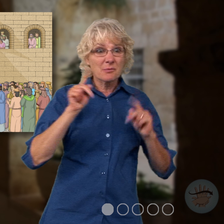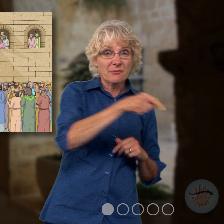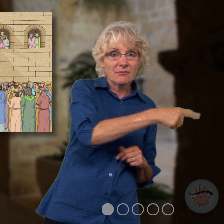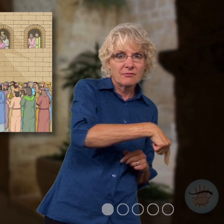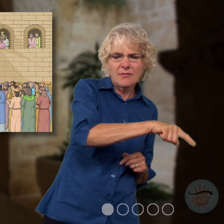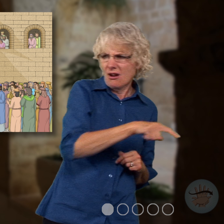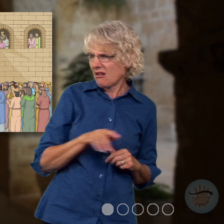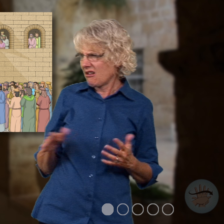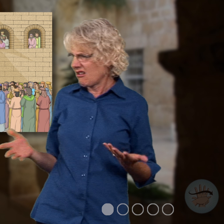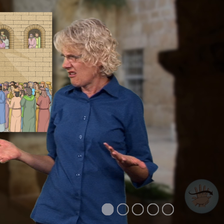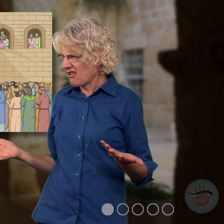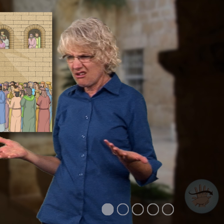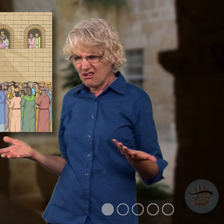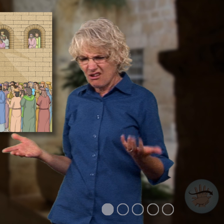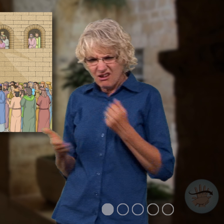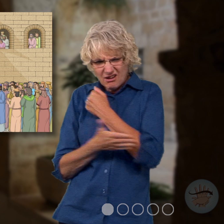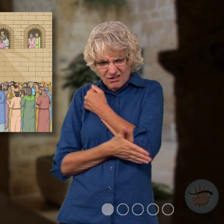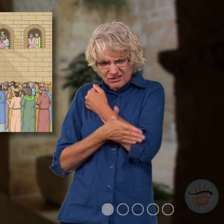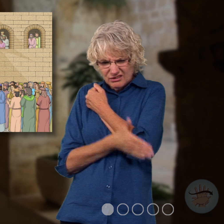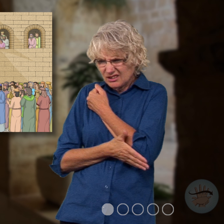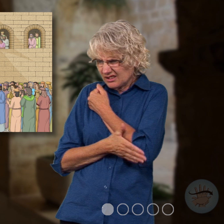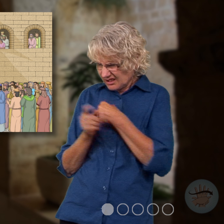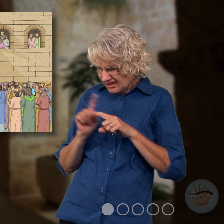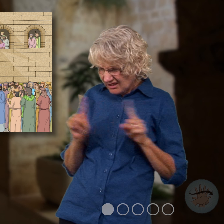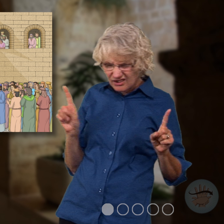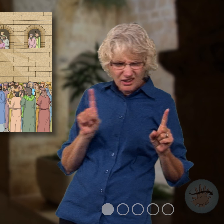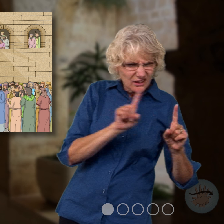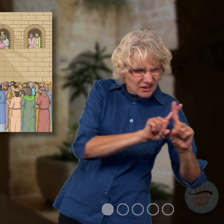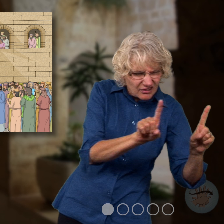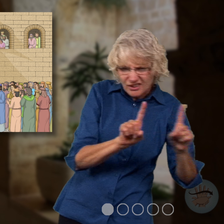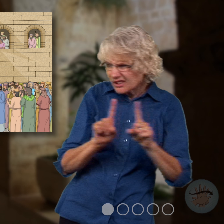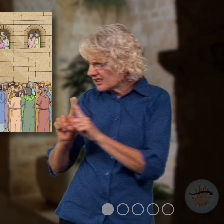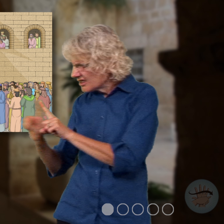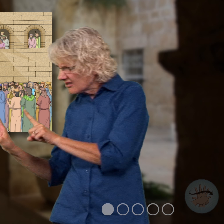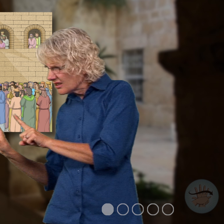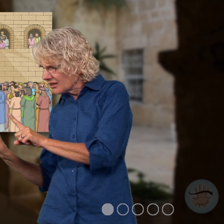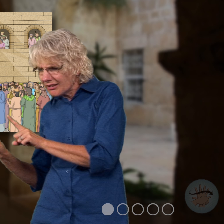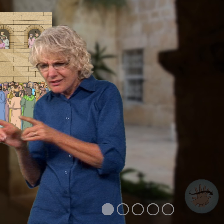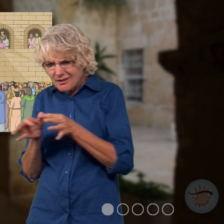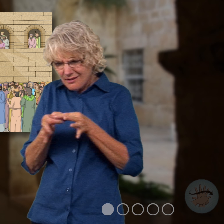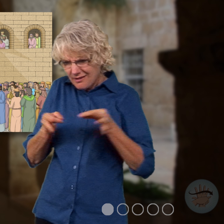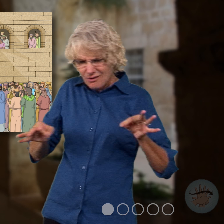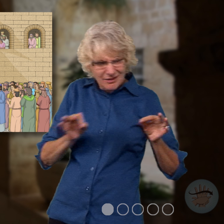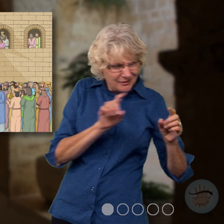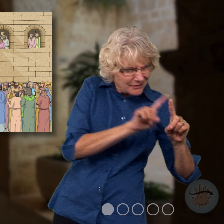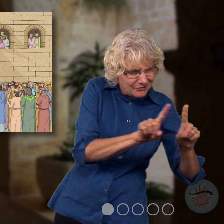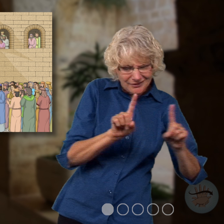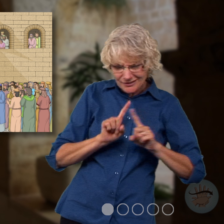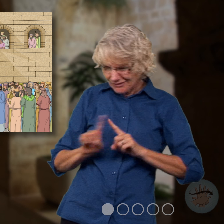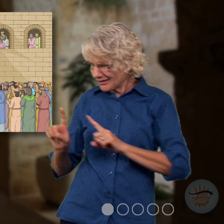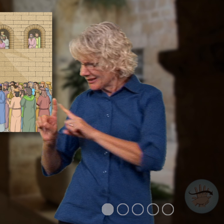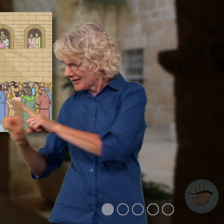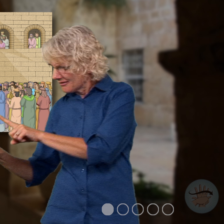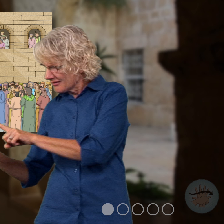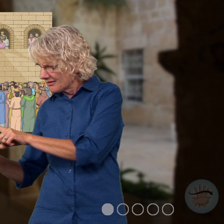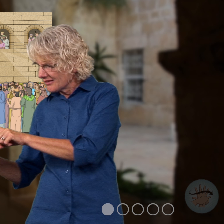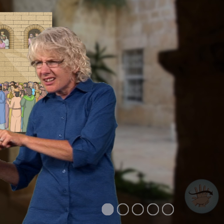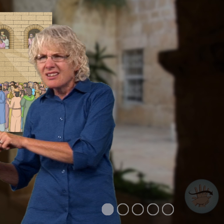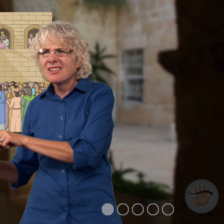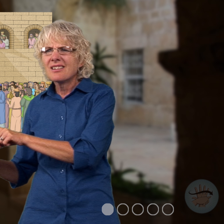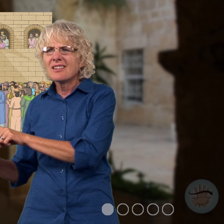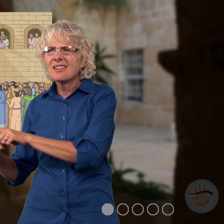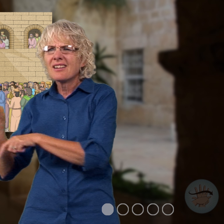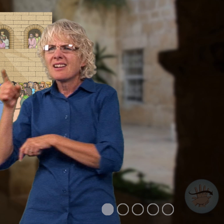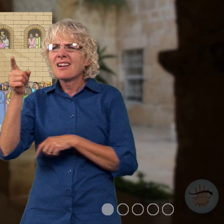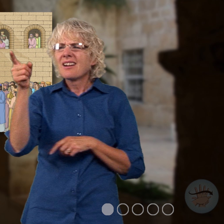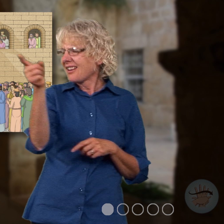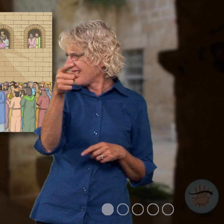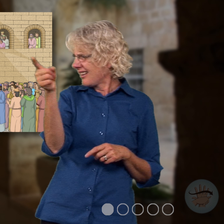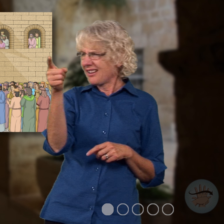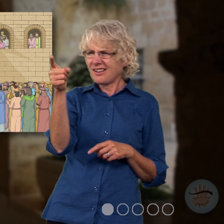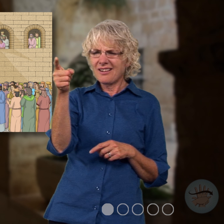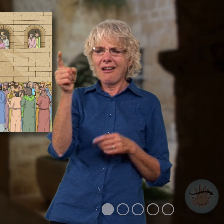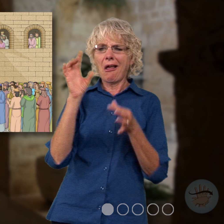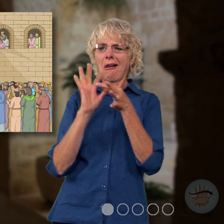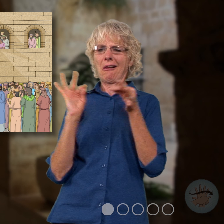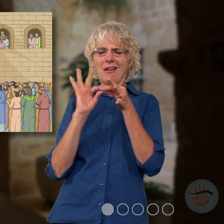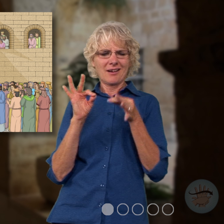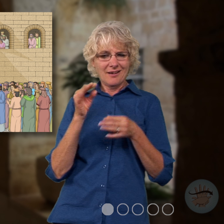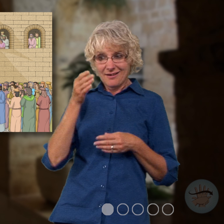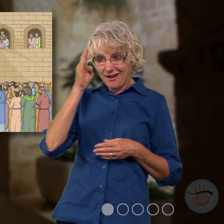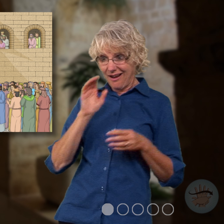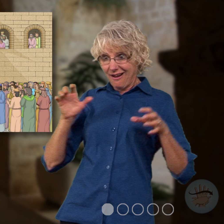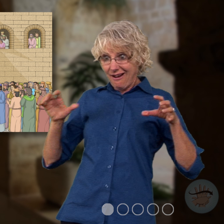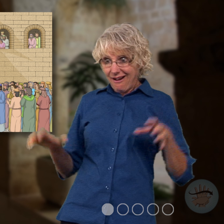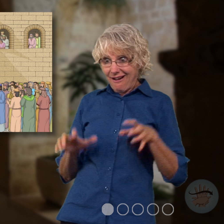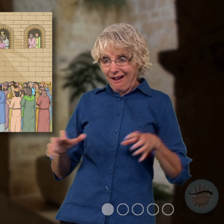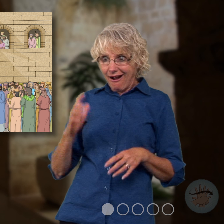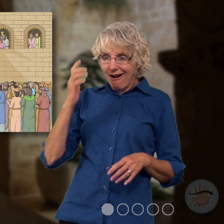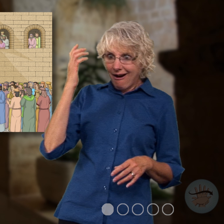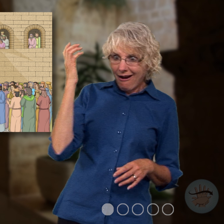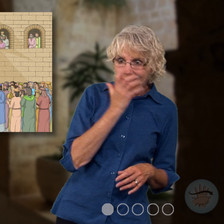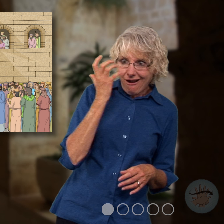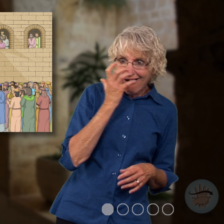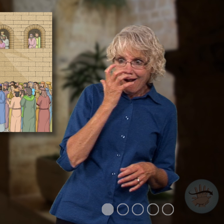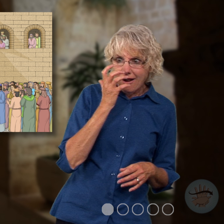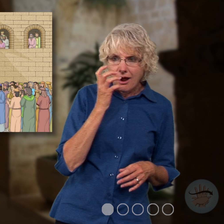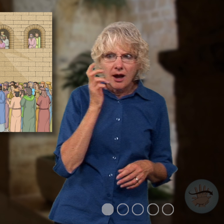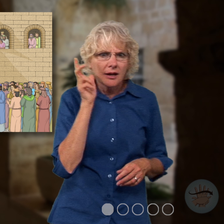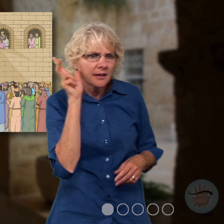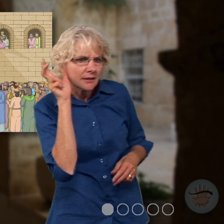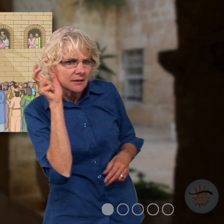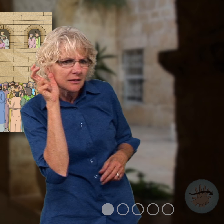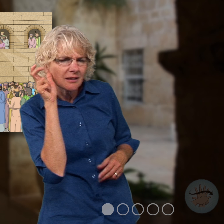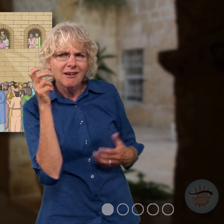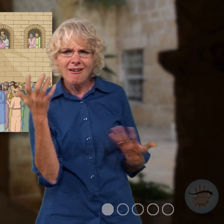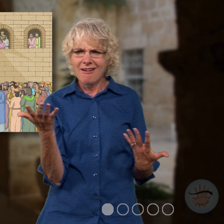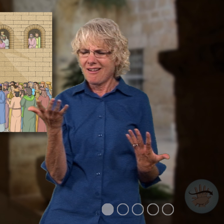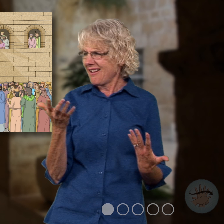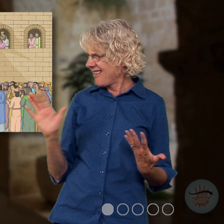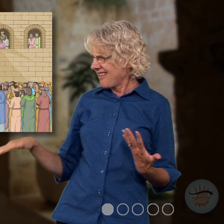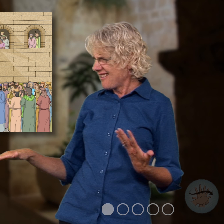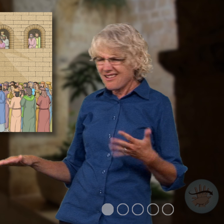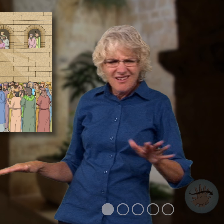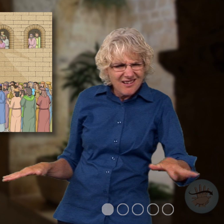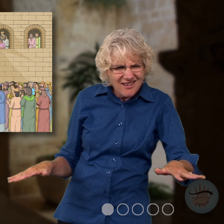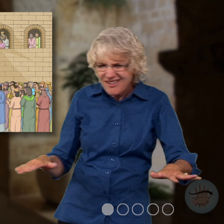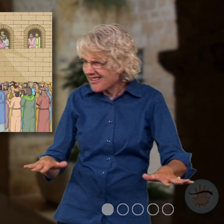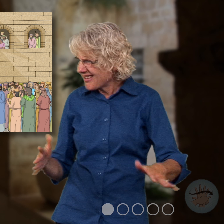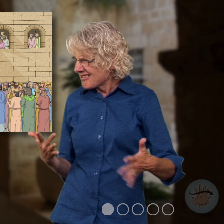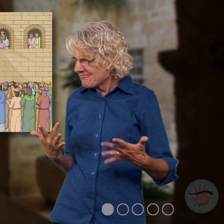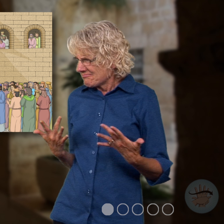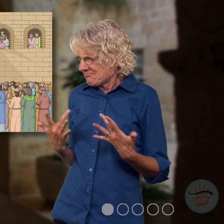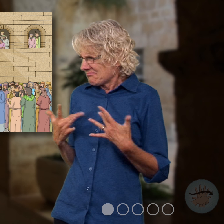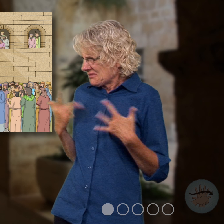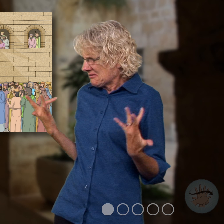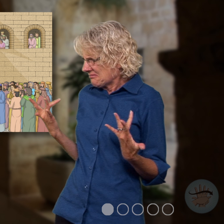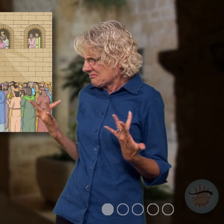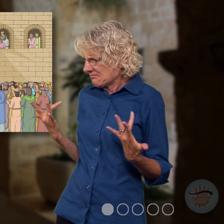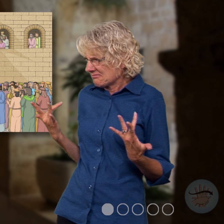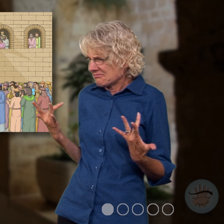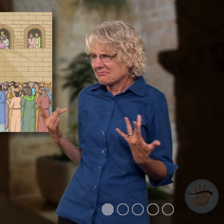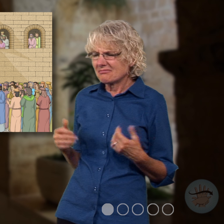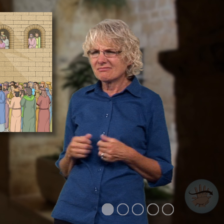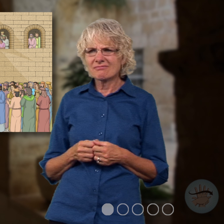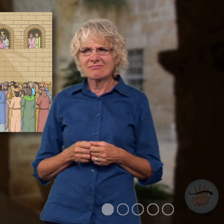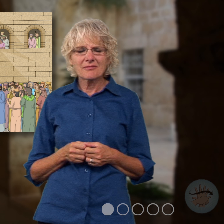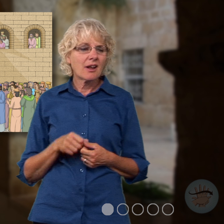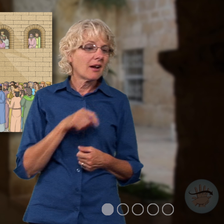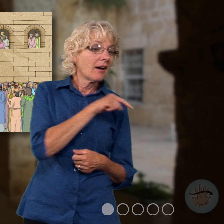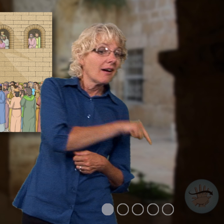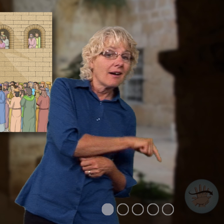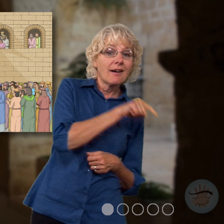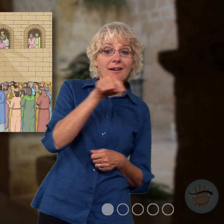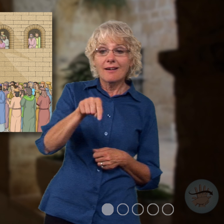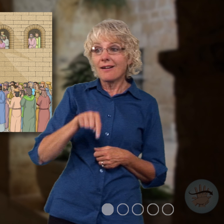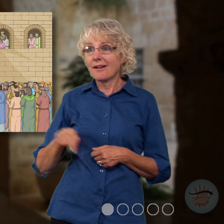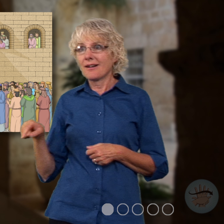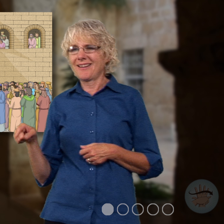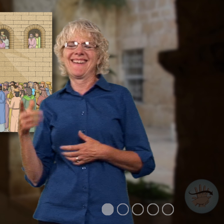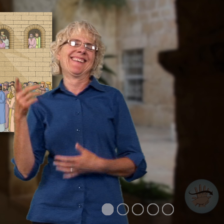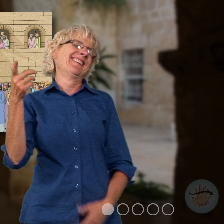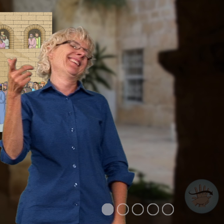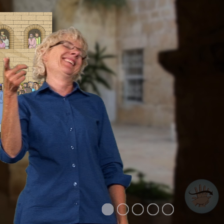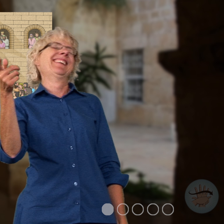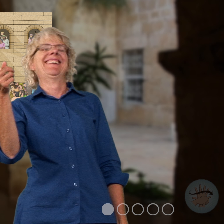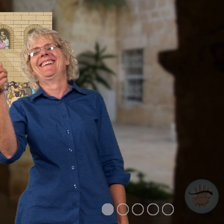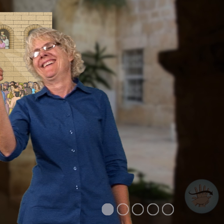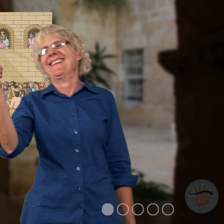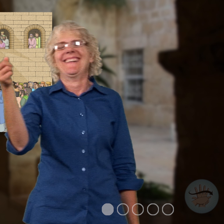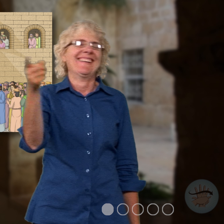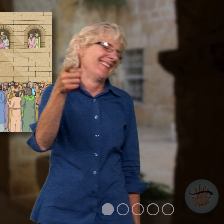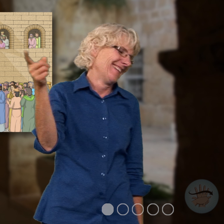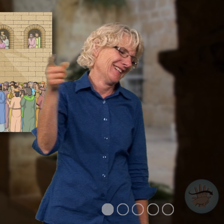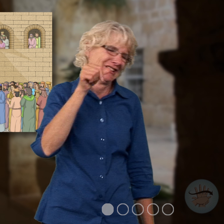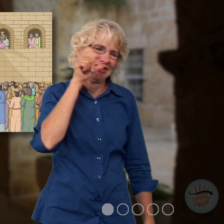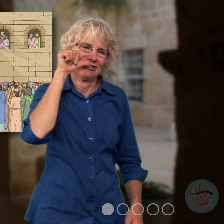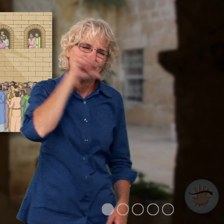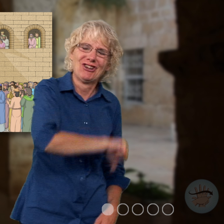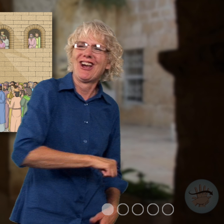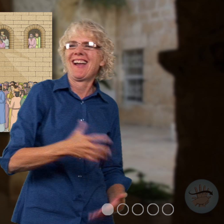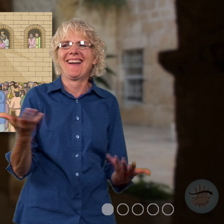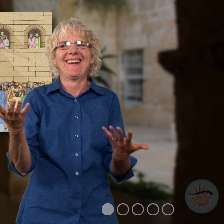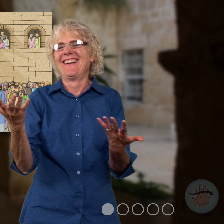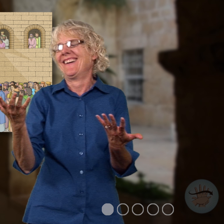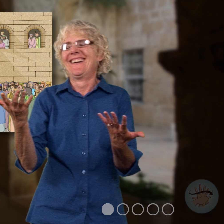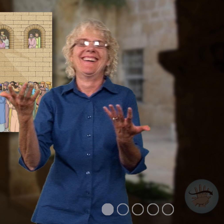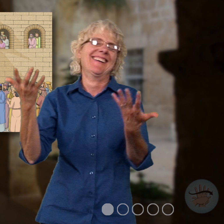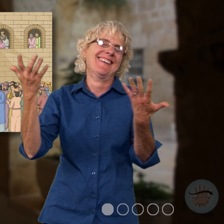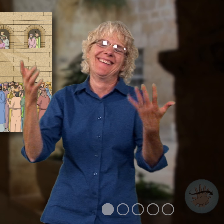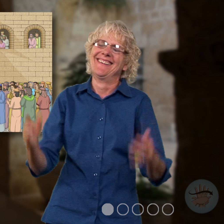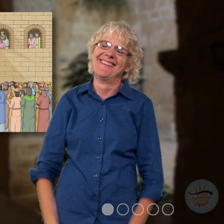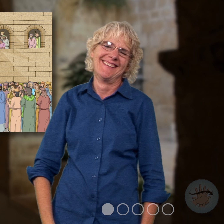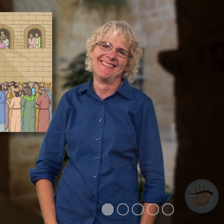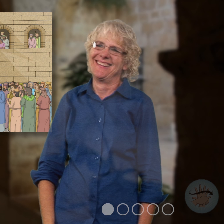Cretans and Arabs—we hear them declaring the wonders of God in our own tongues!” Astounded and perplexed, they asked one another, “What does this mean?”